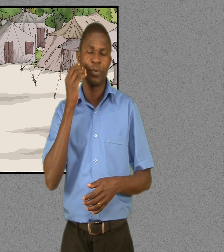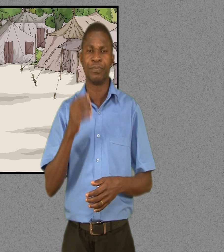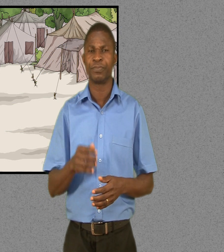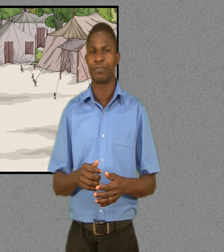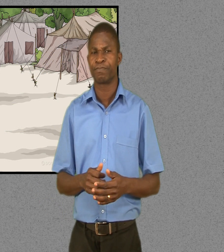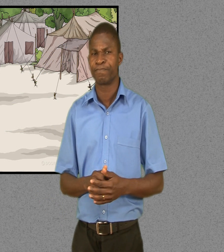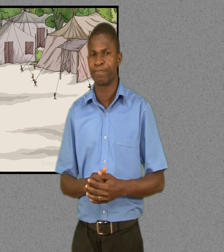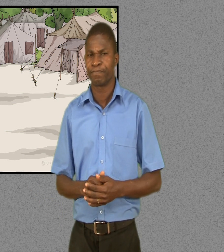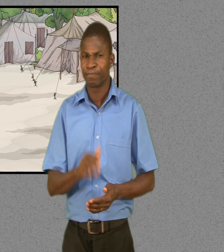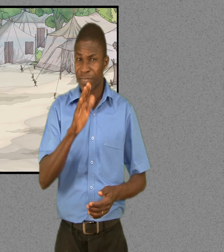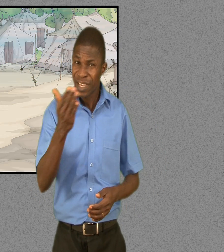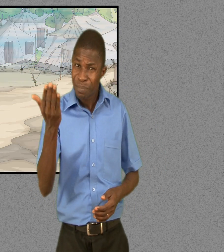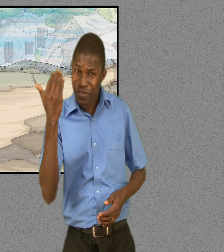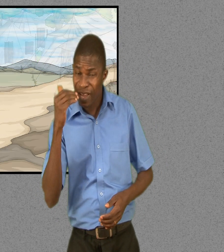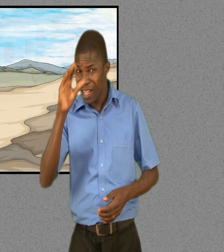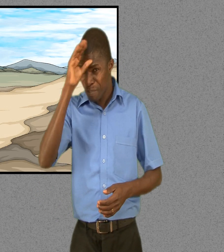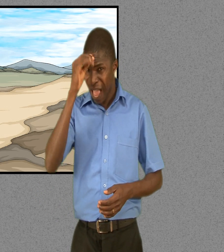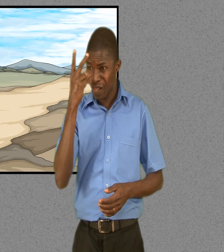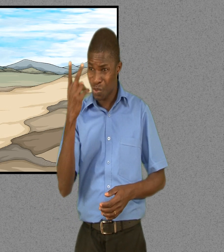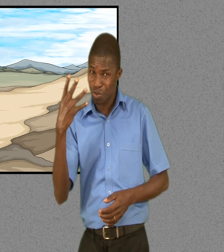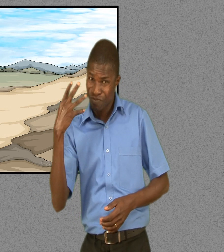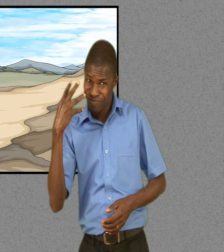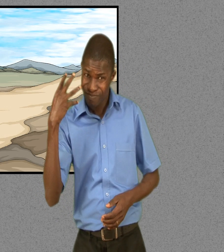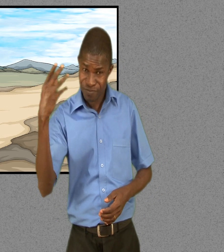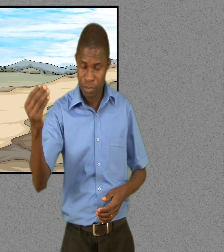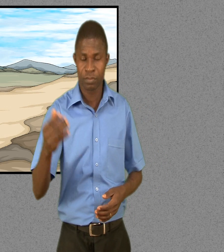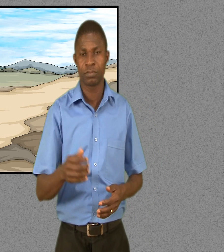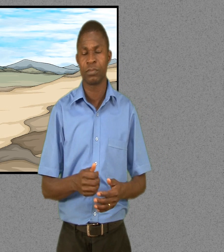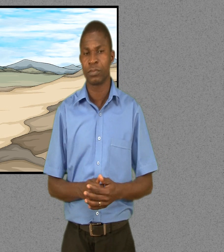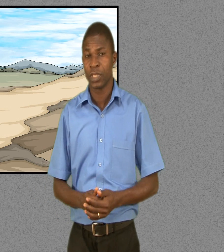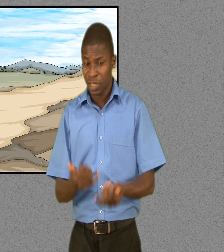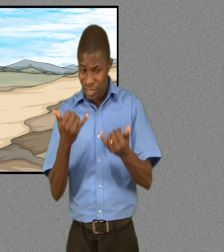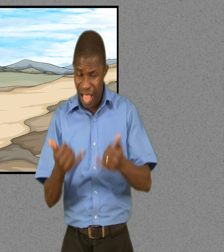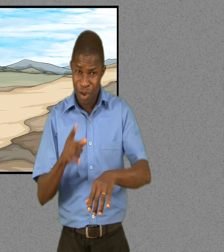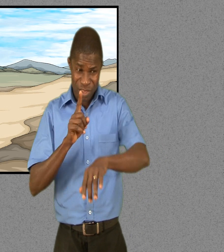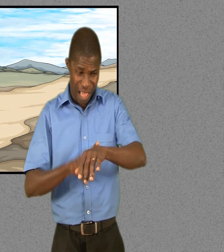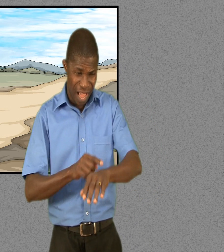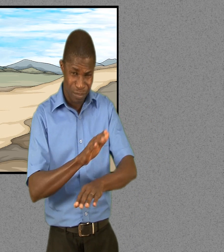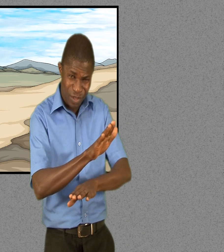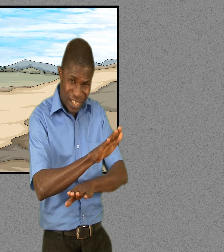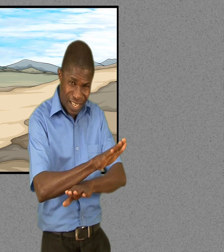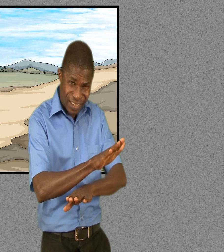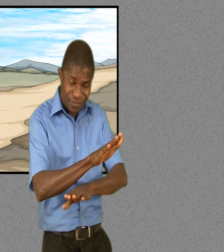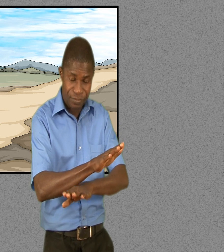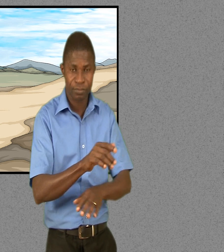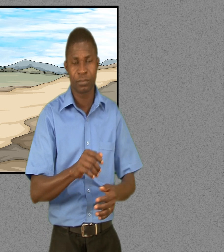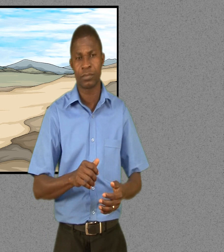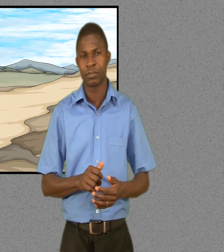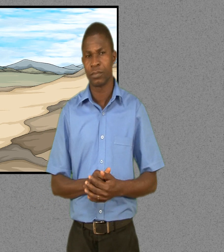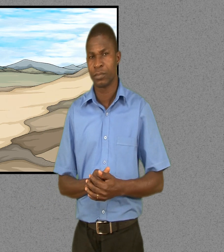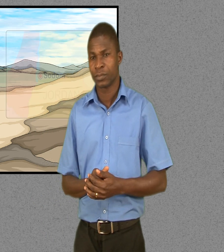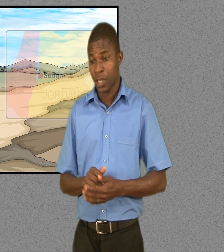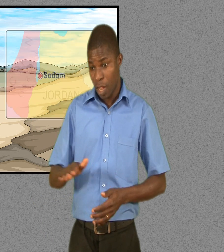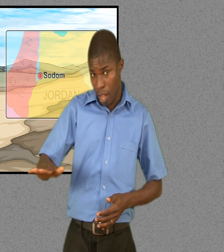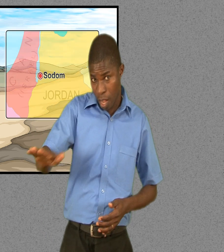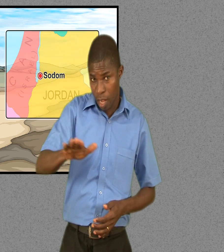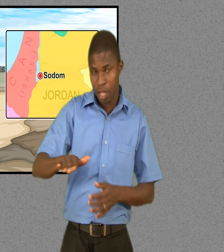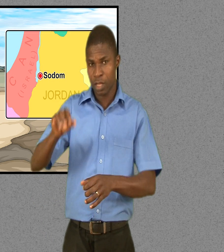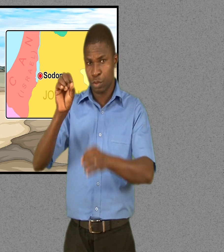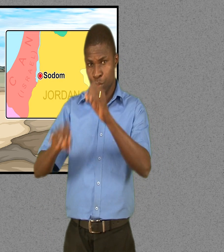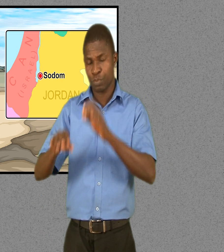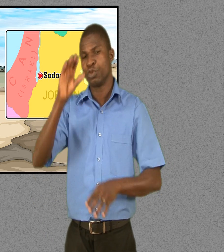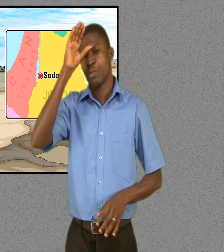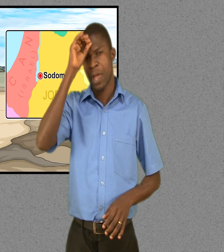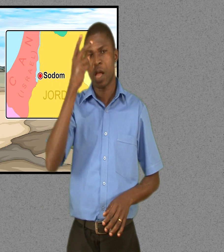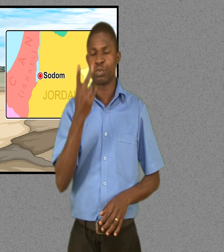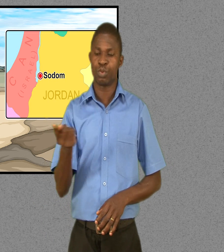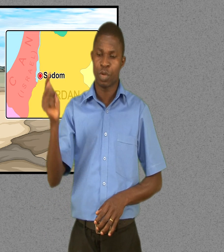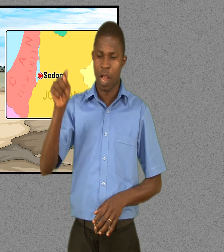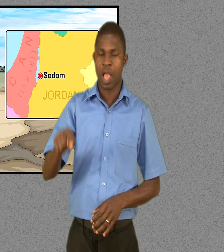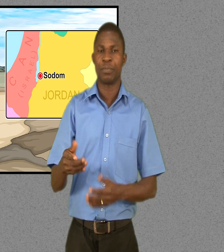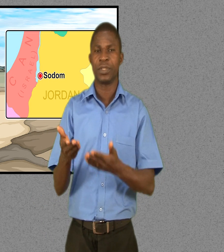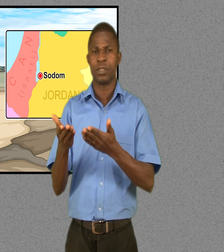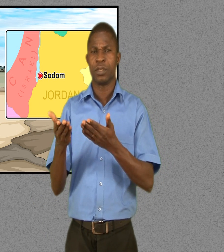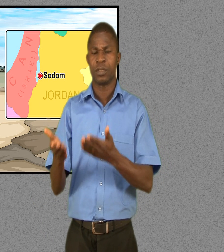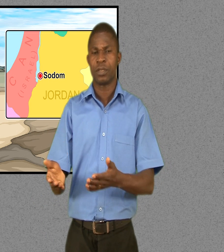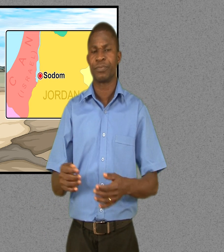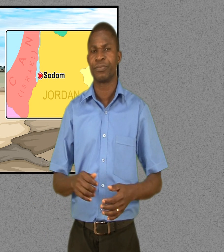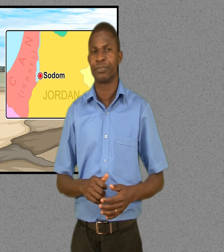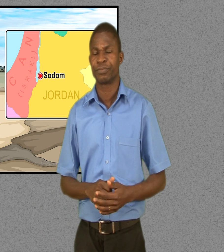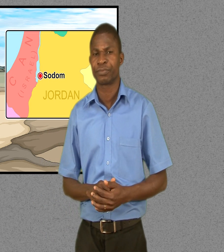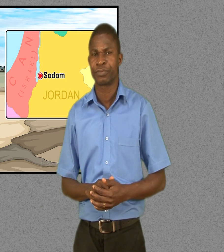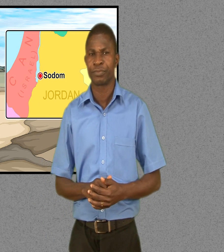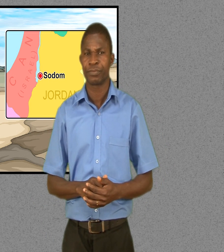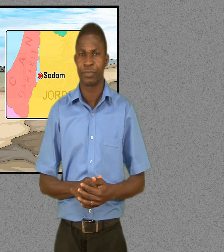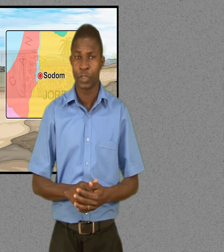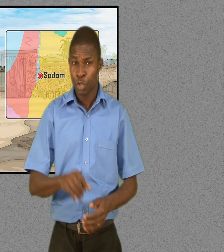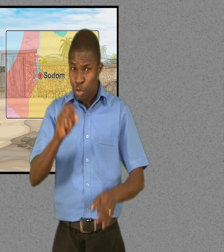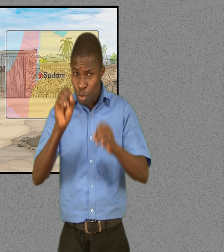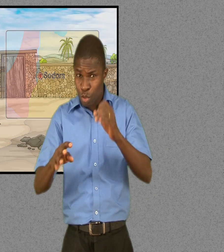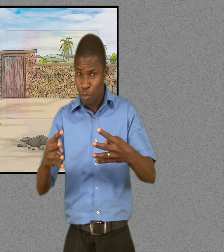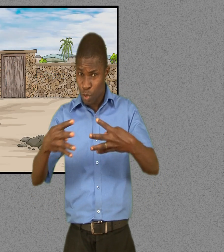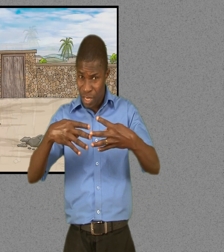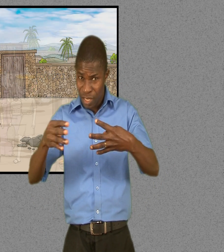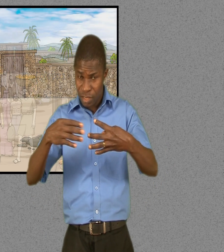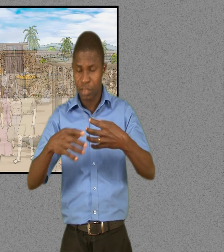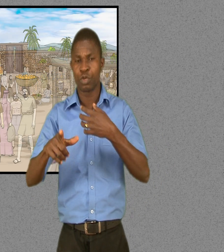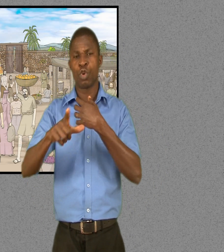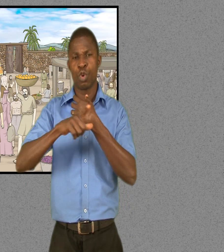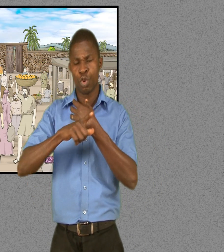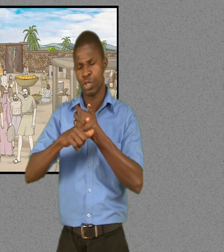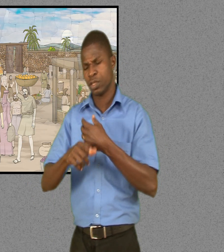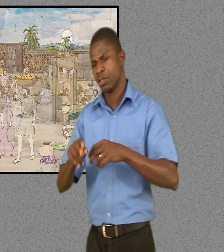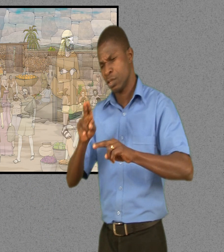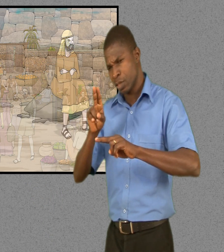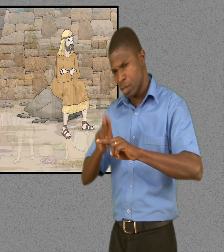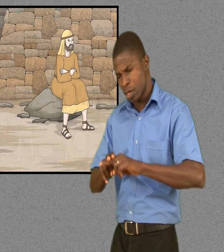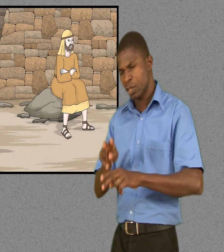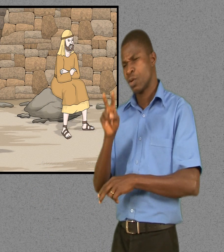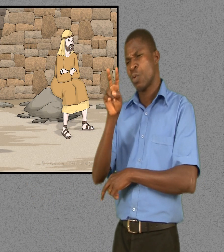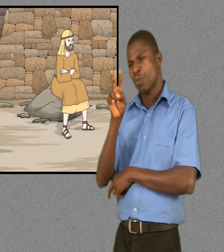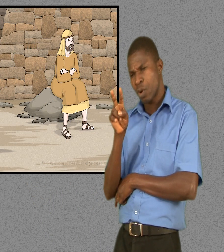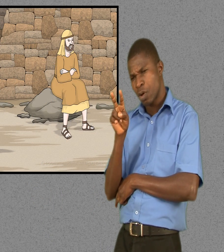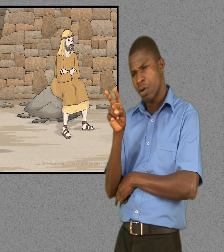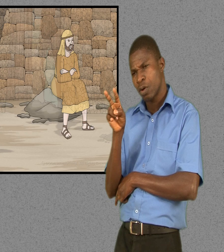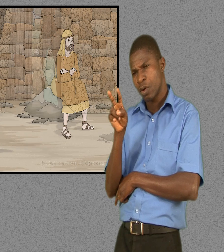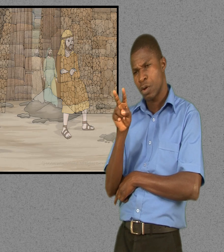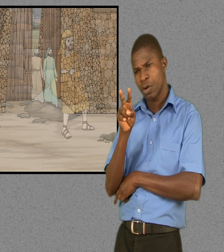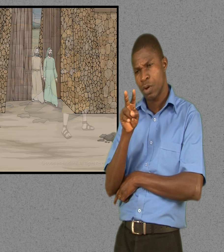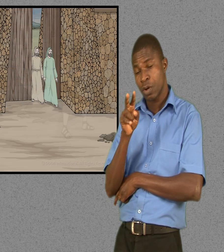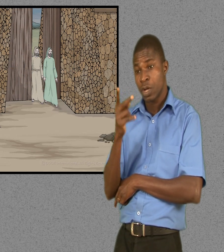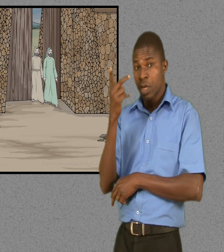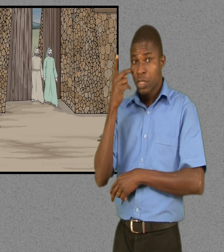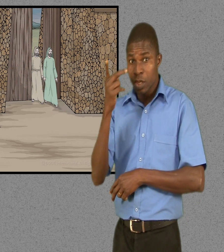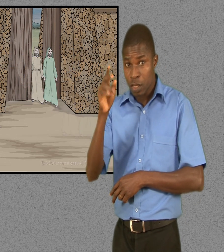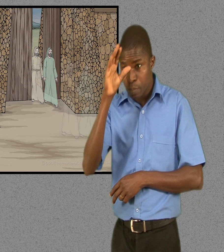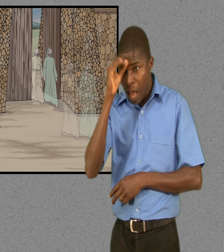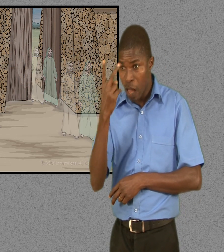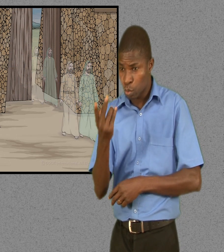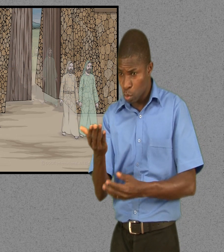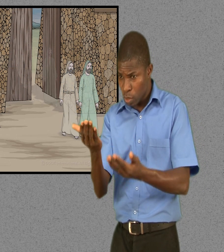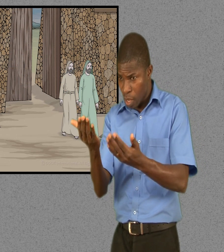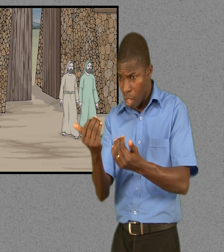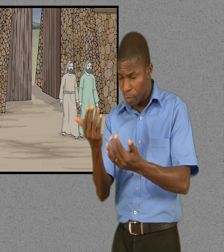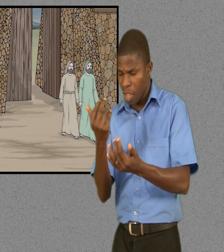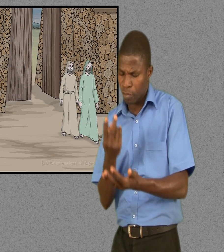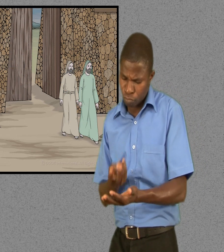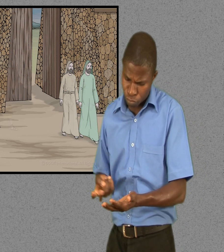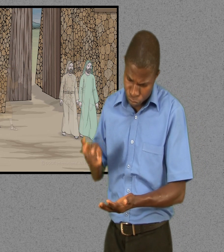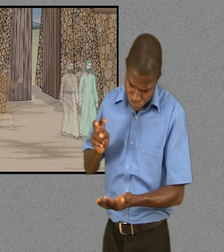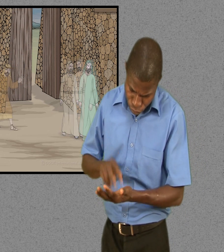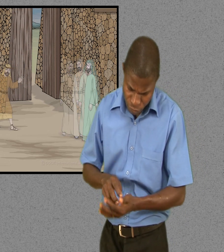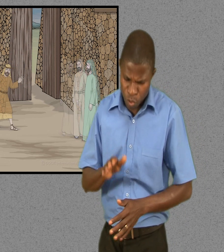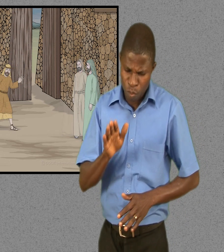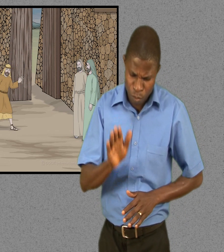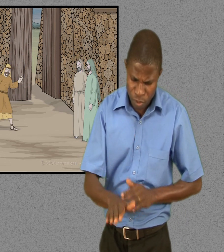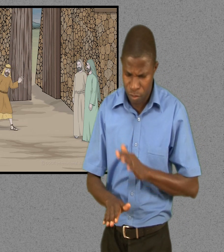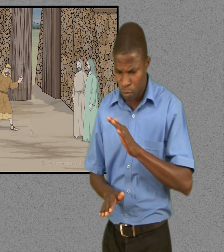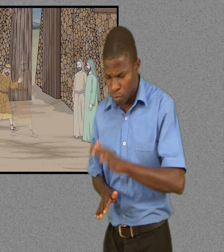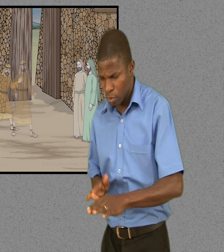Now the two angels arrived at Sodom in the evening, and Lot was sitting in the gateway of the city.